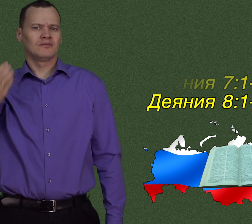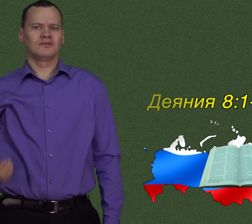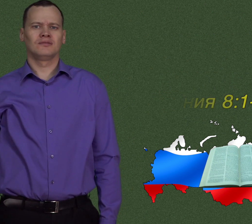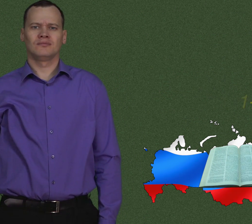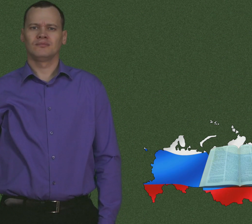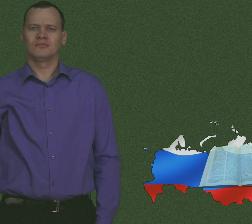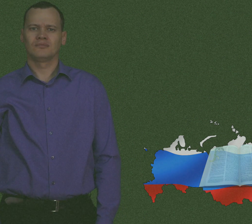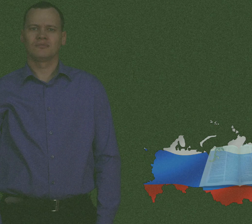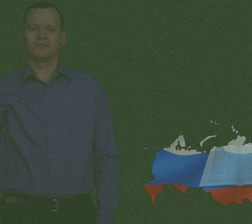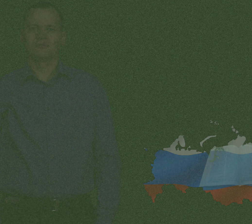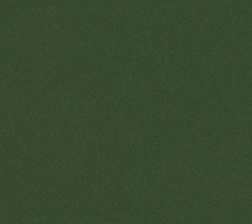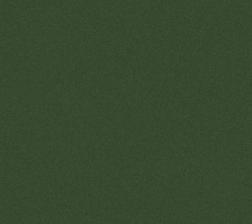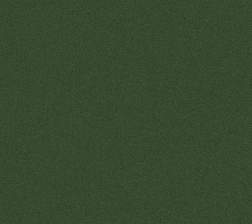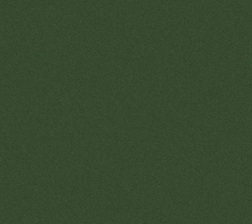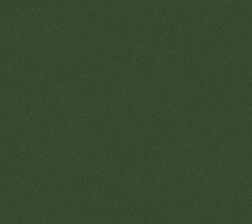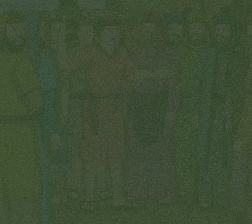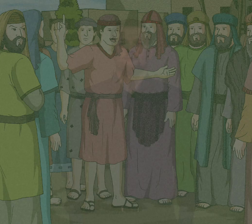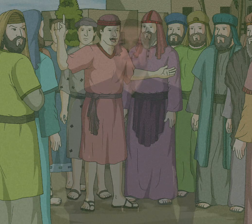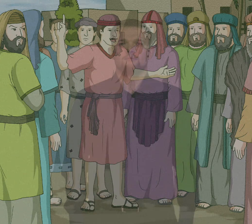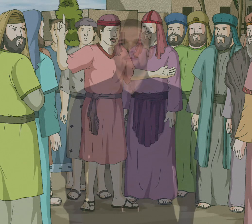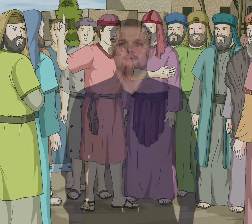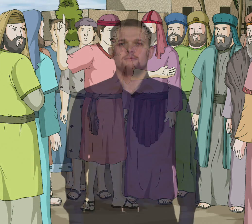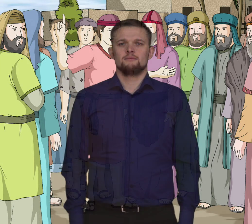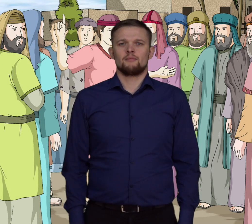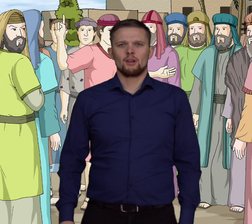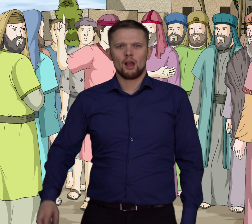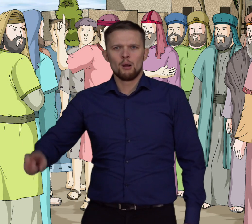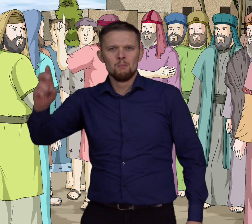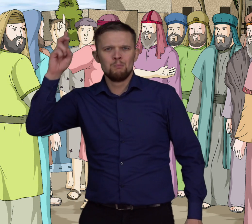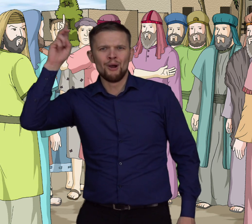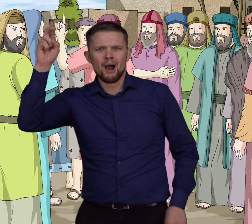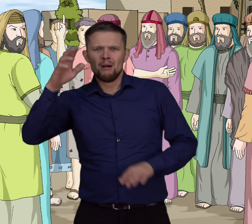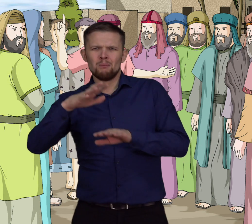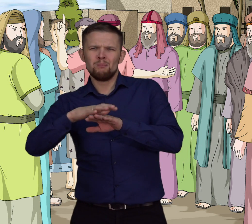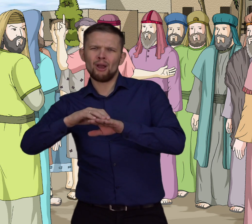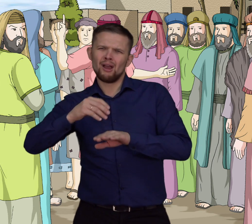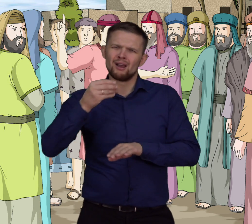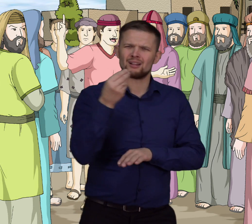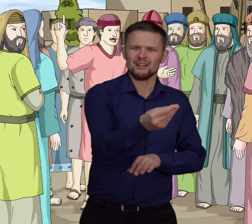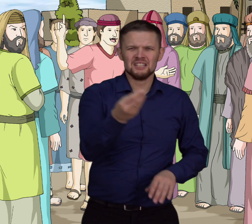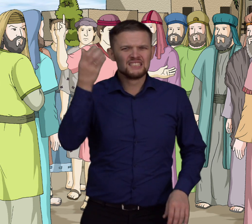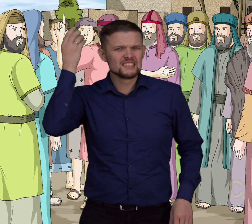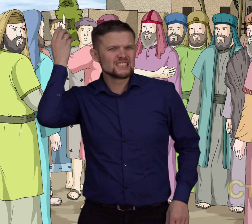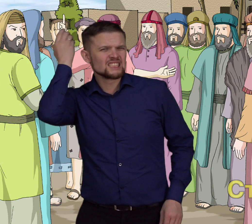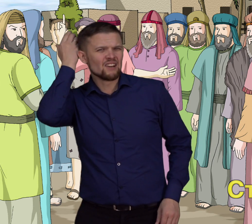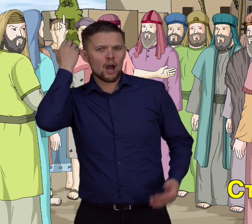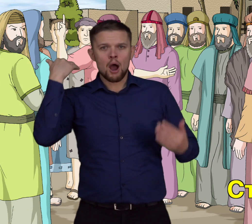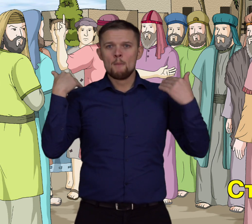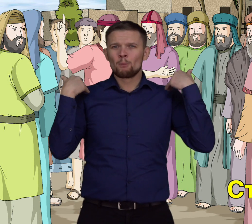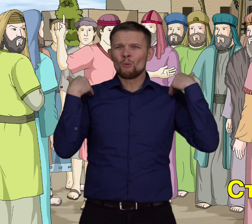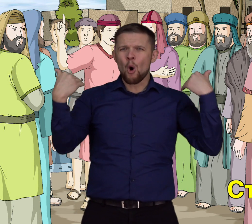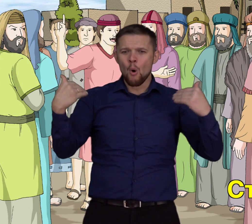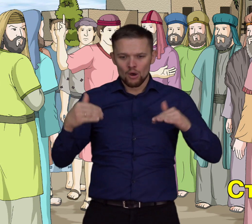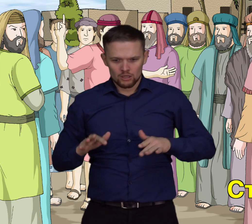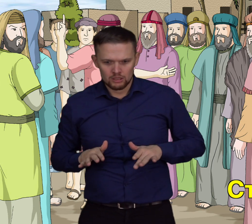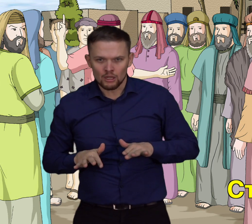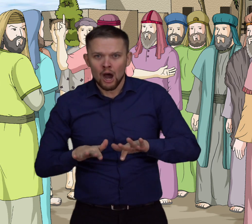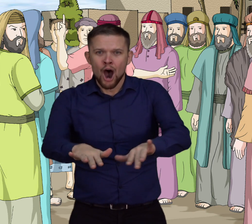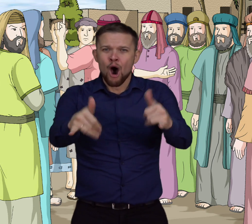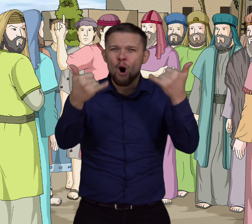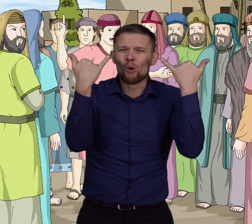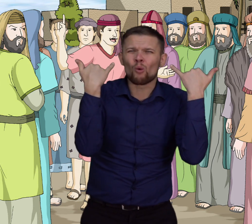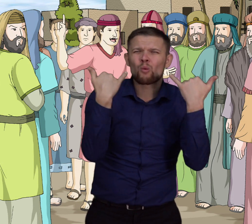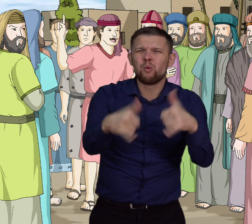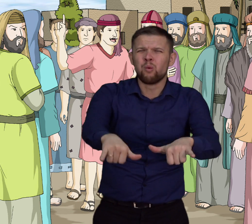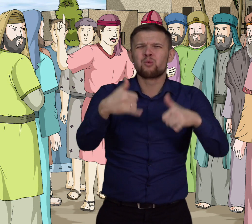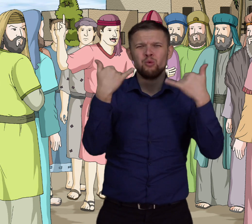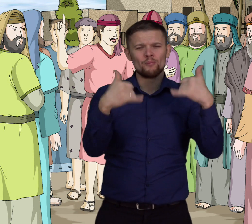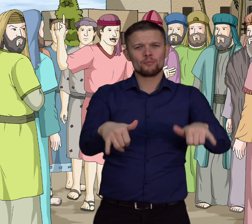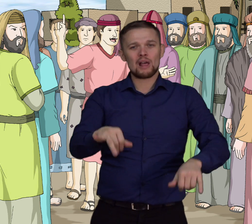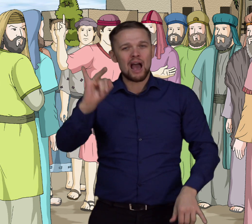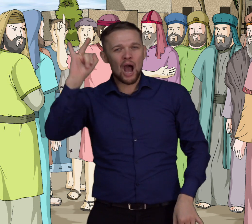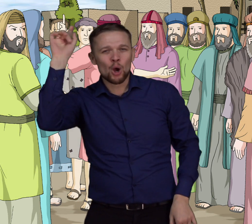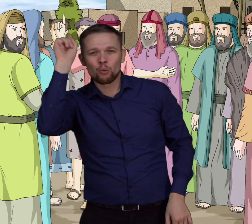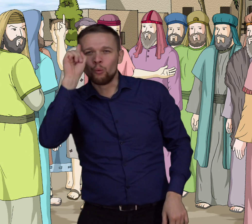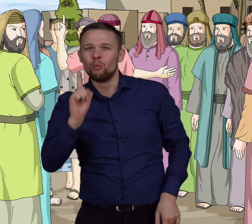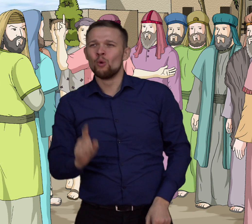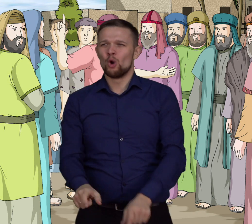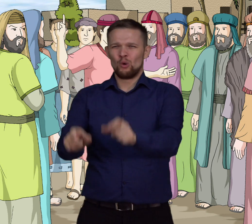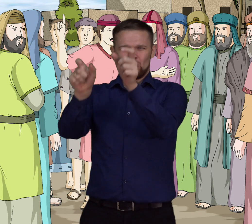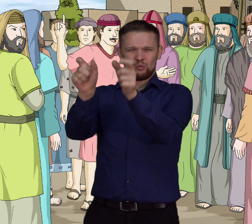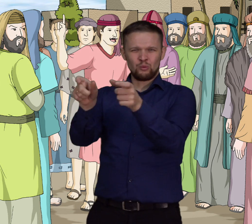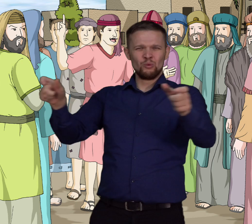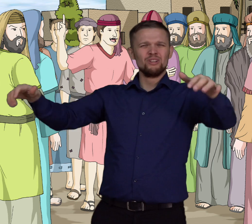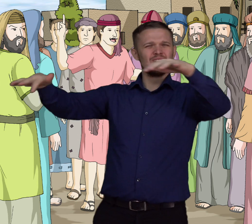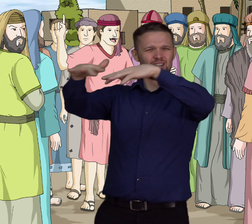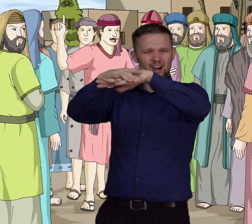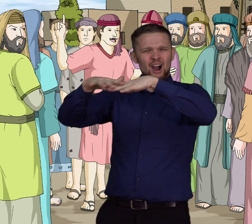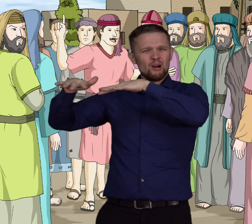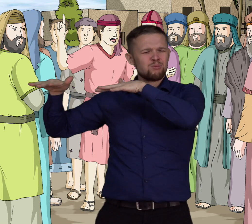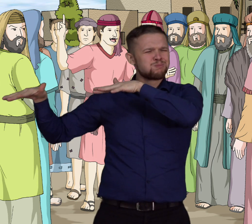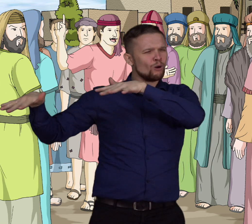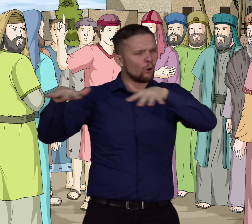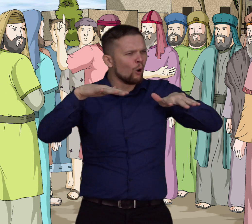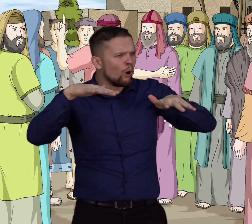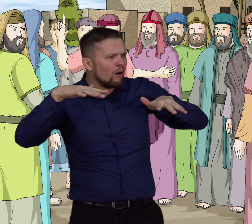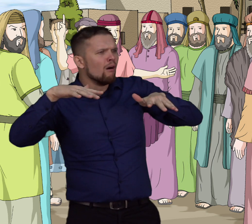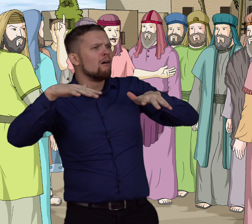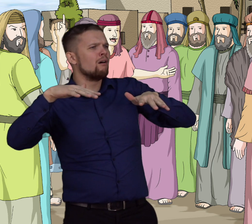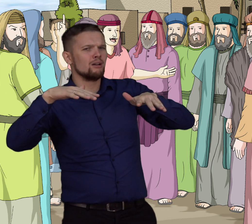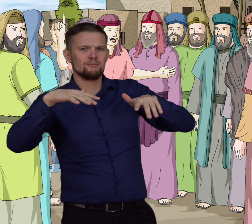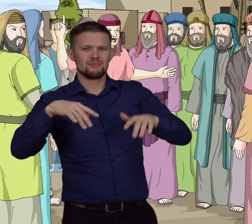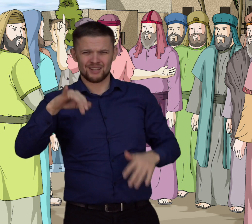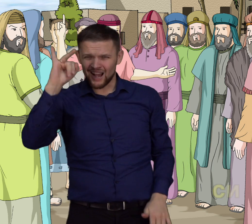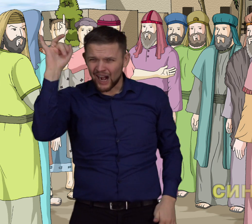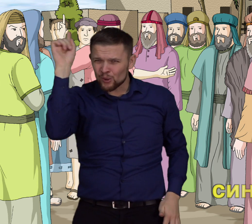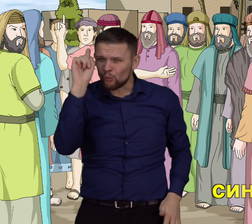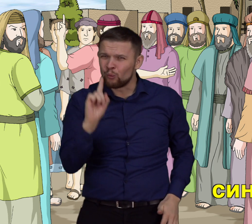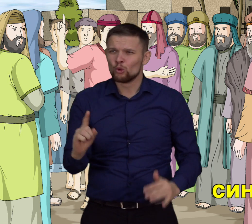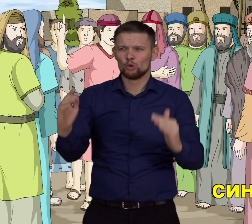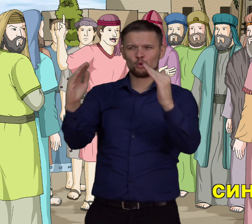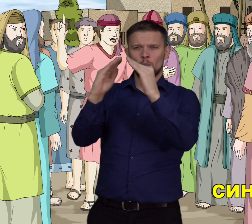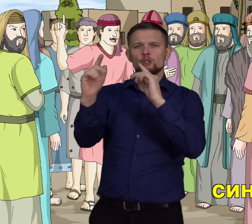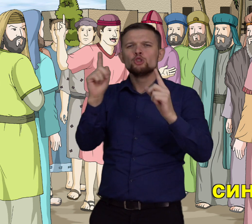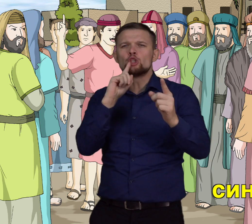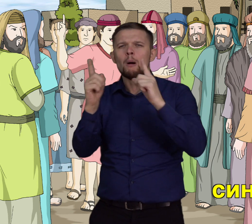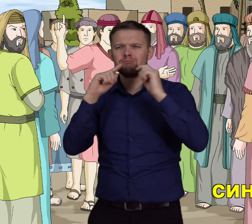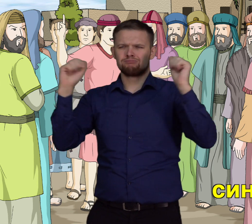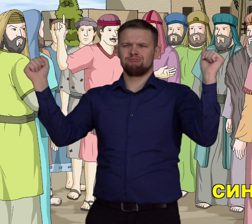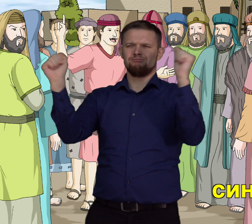Now Stephen, who was full of grace and power, was performing great wonders and signs among the people.